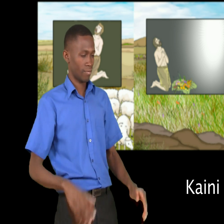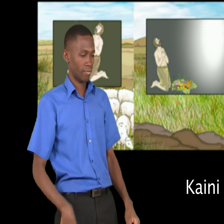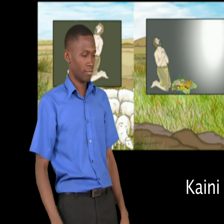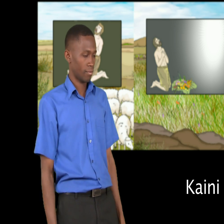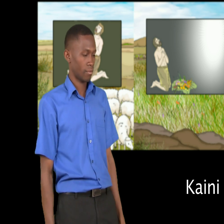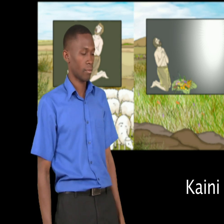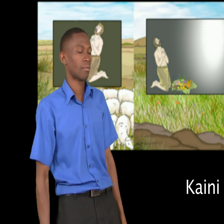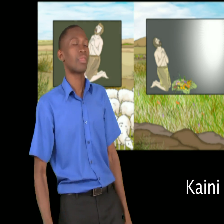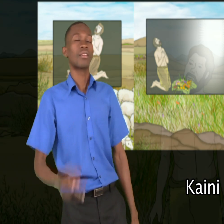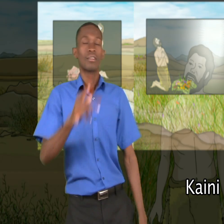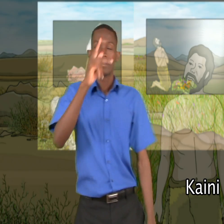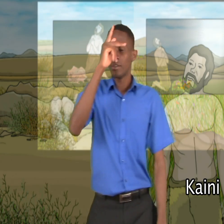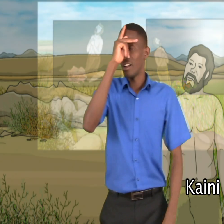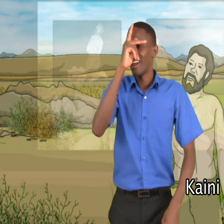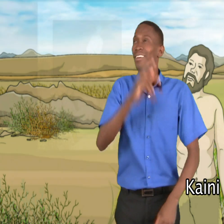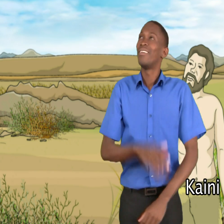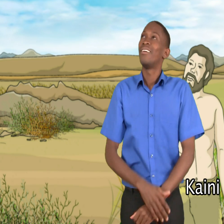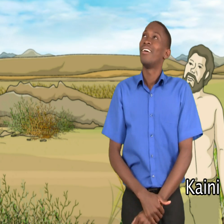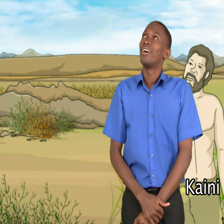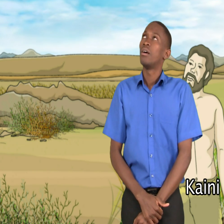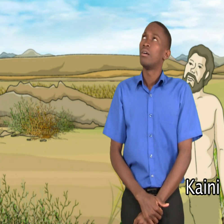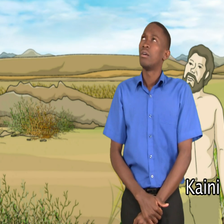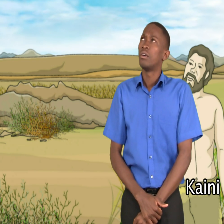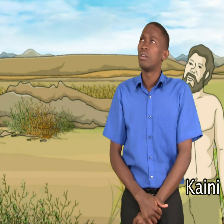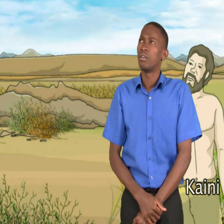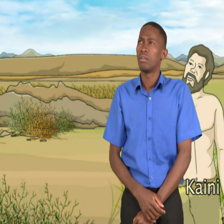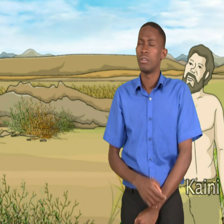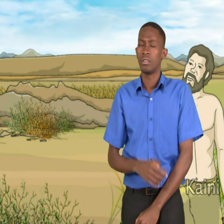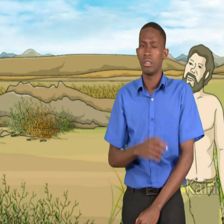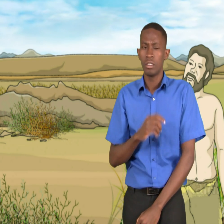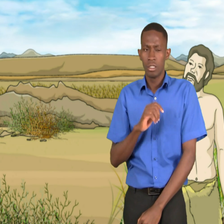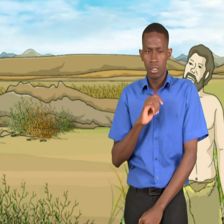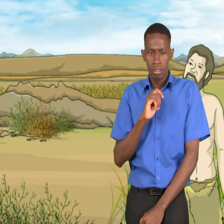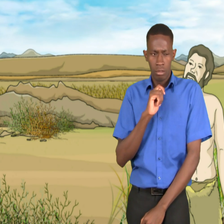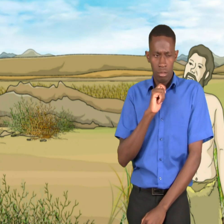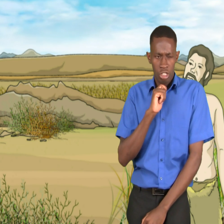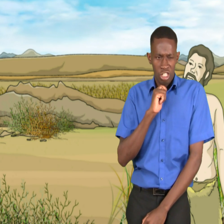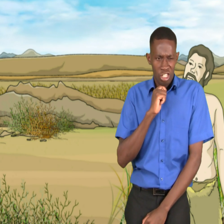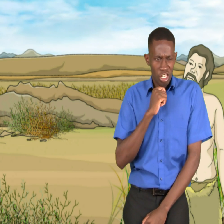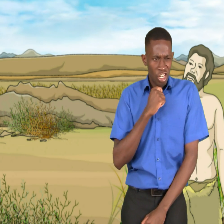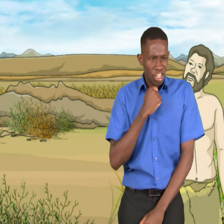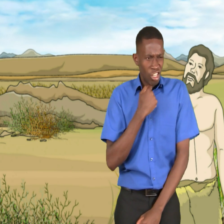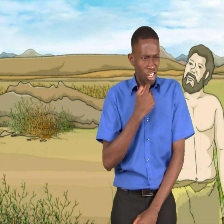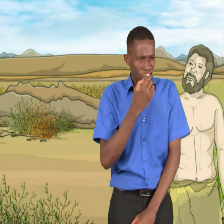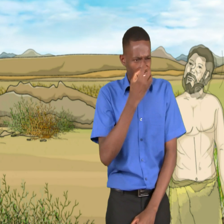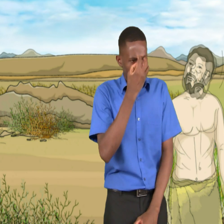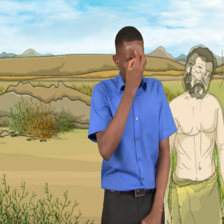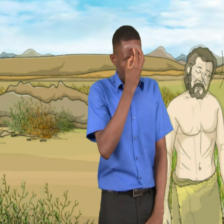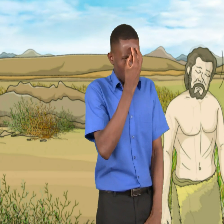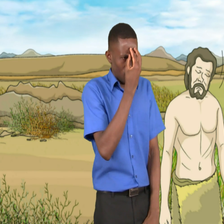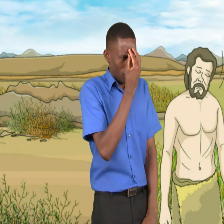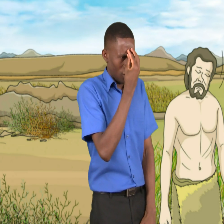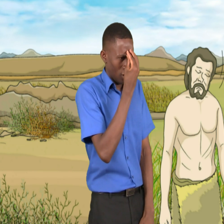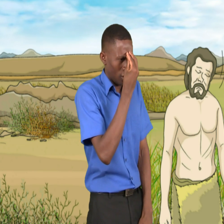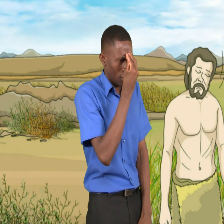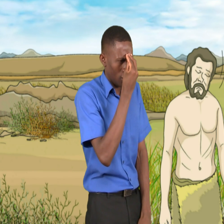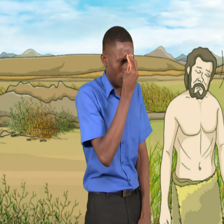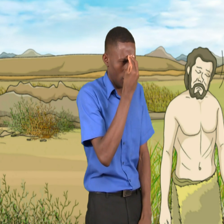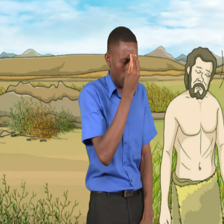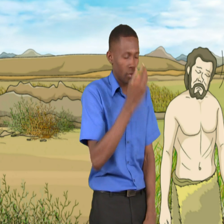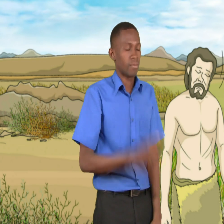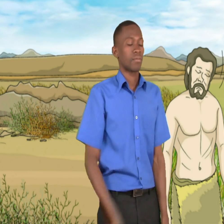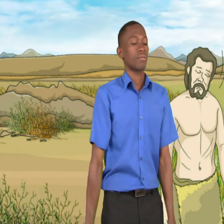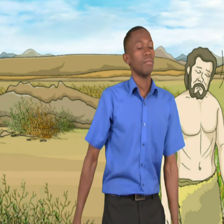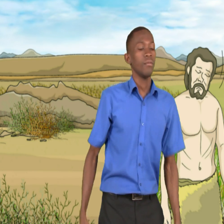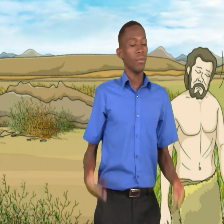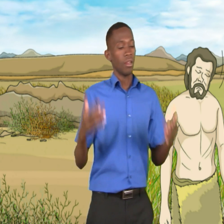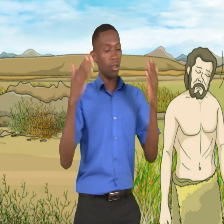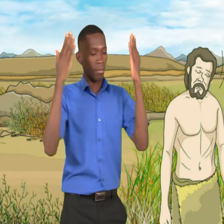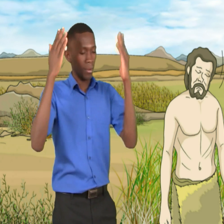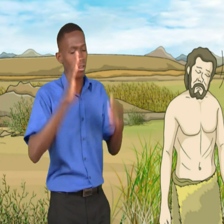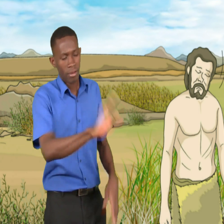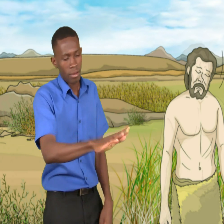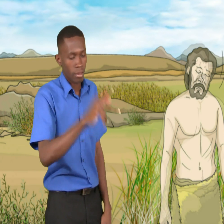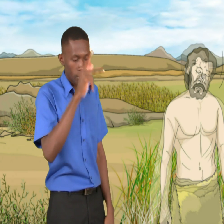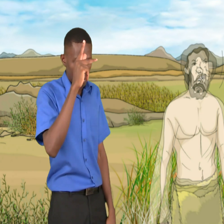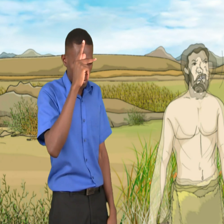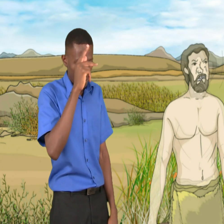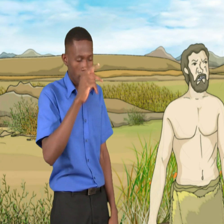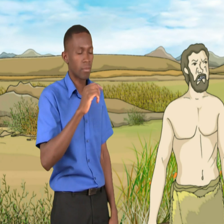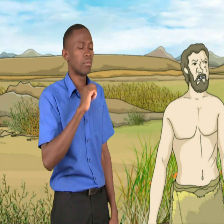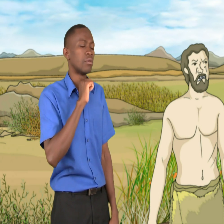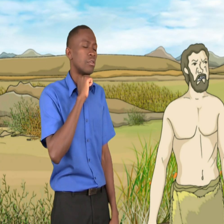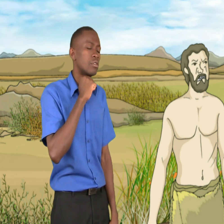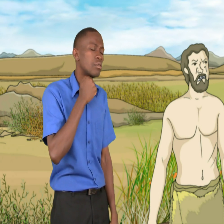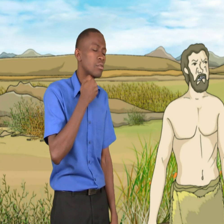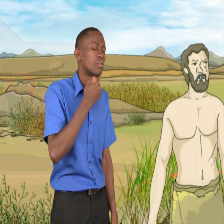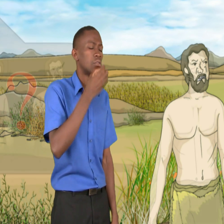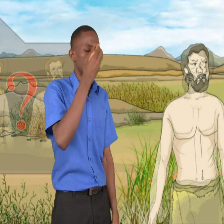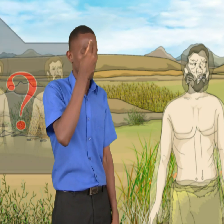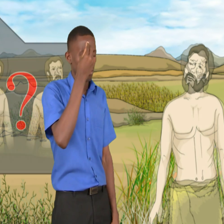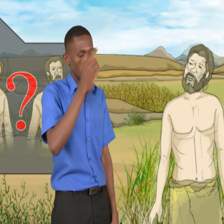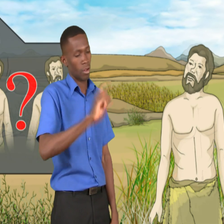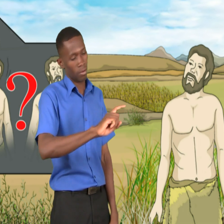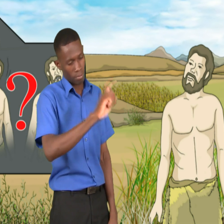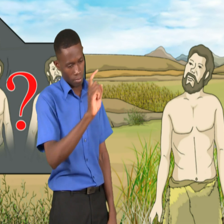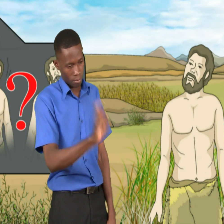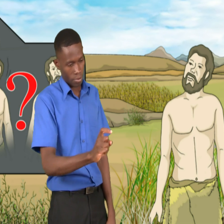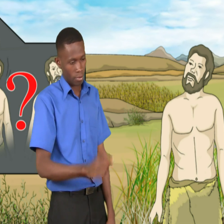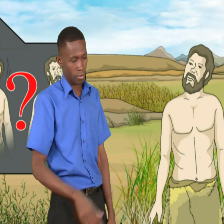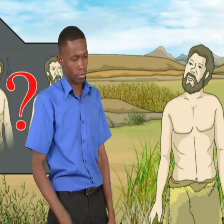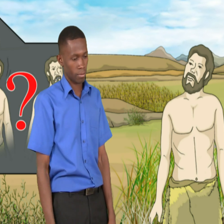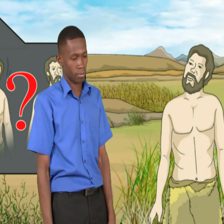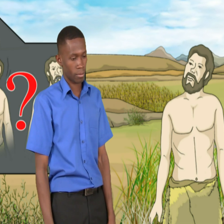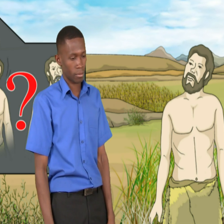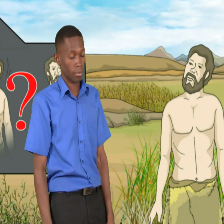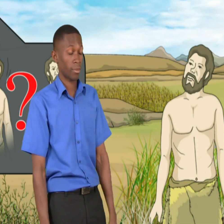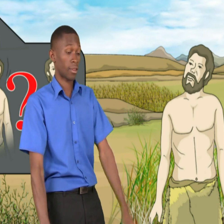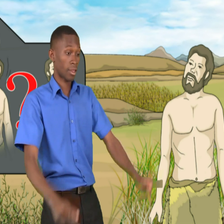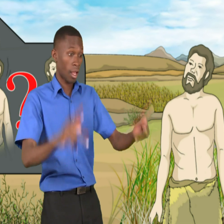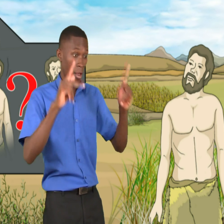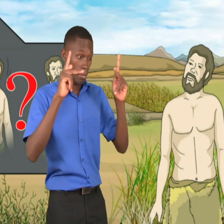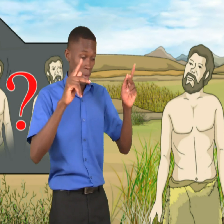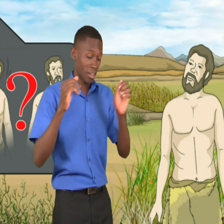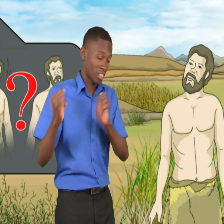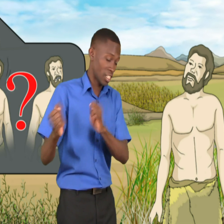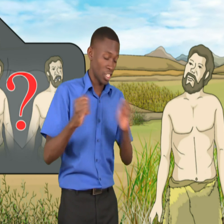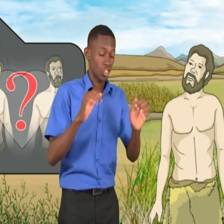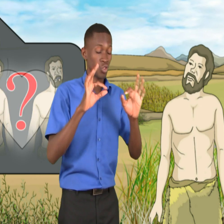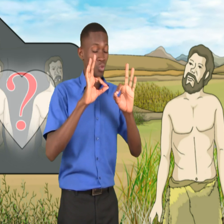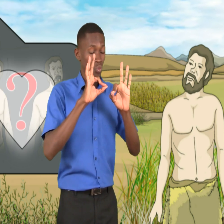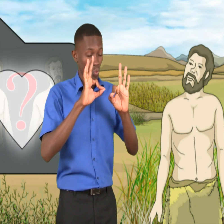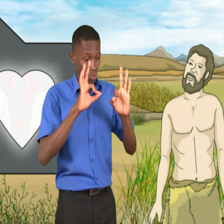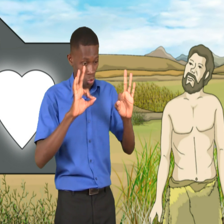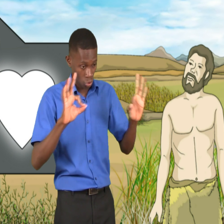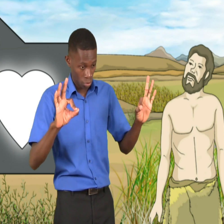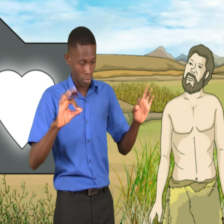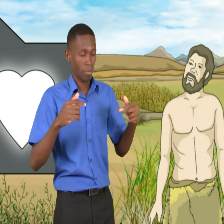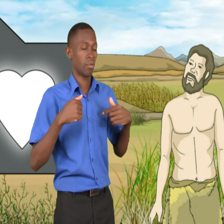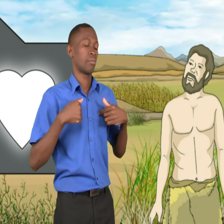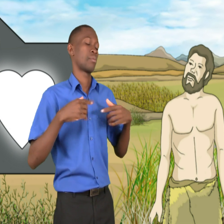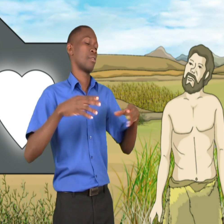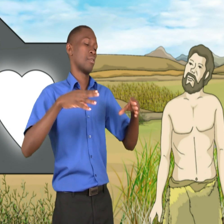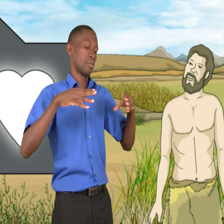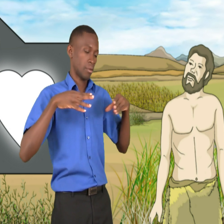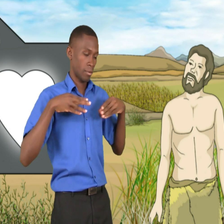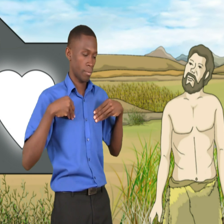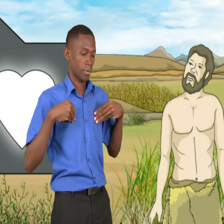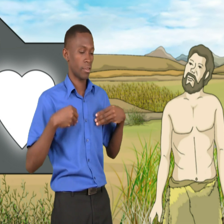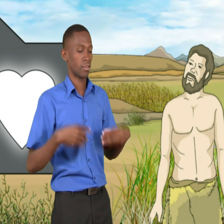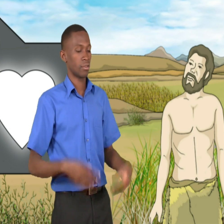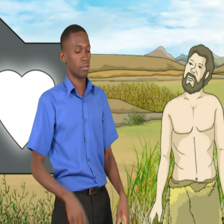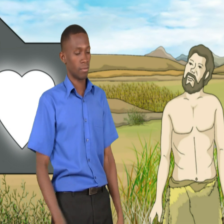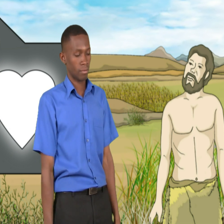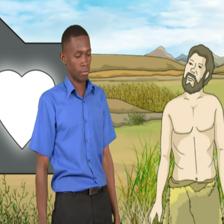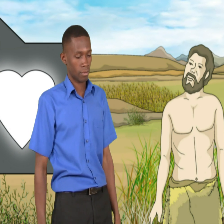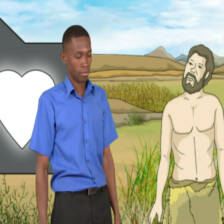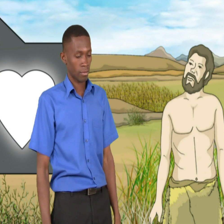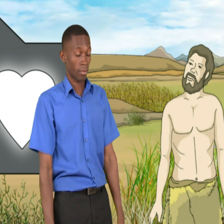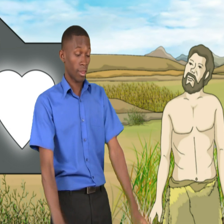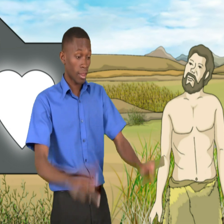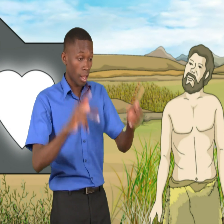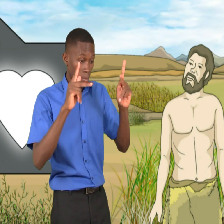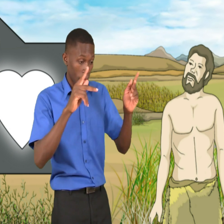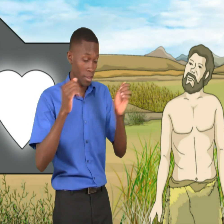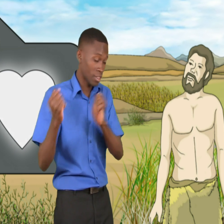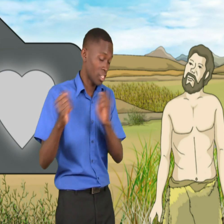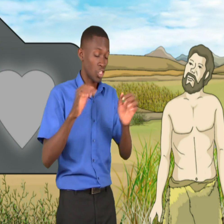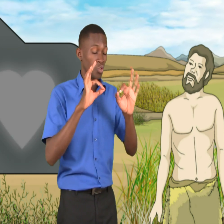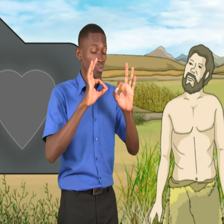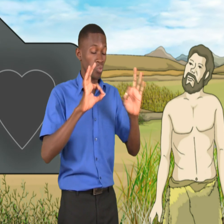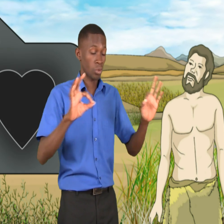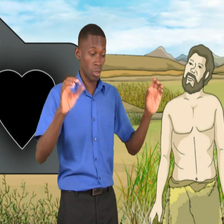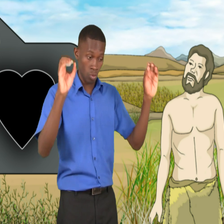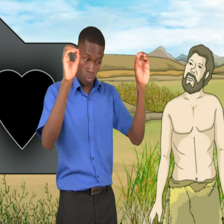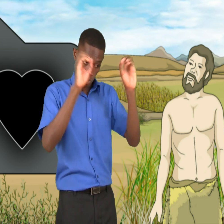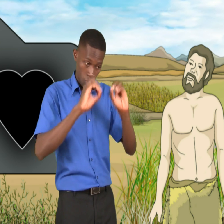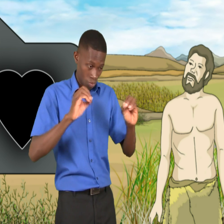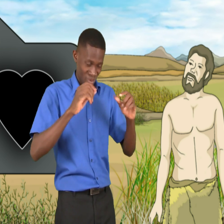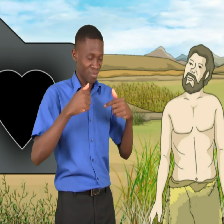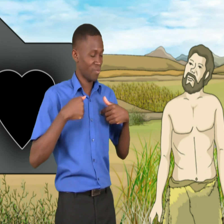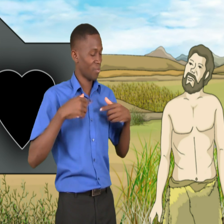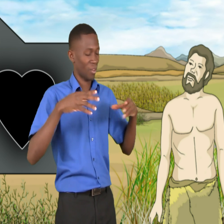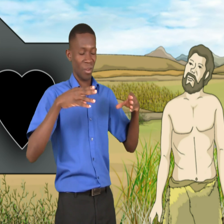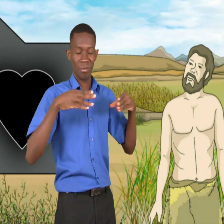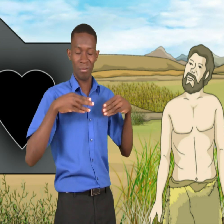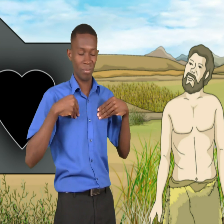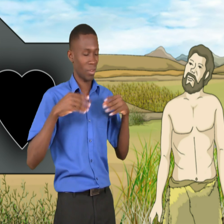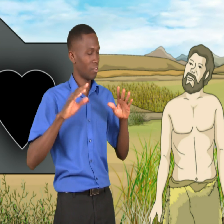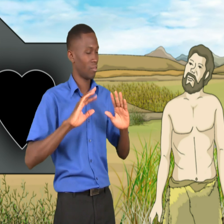So Cain became very angry, and his countenance fell. “Why are you angry,” said the LORD to Cain, “and why has your countenance fallen? If you do what is right, will you not be accepted?